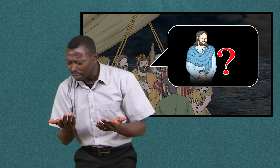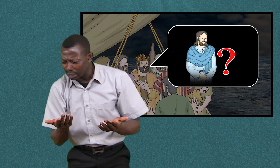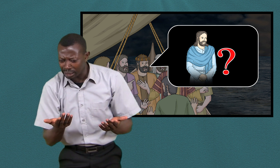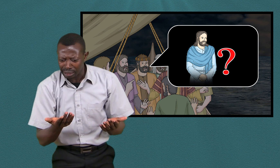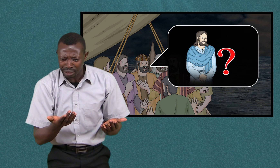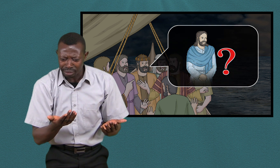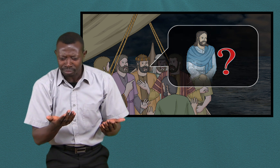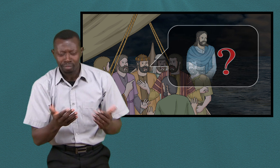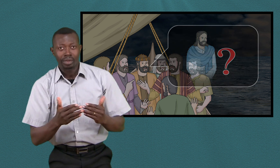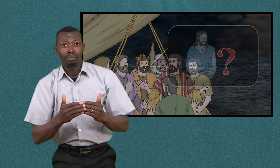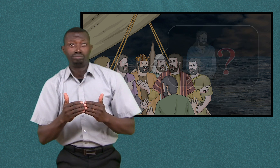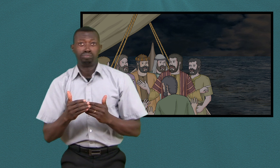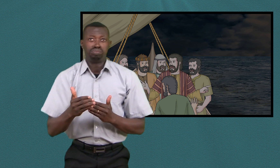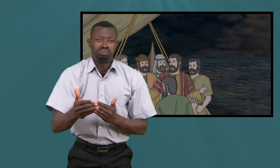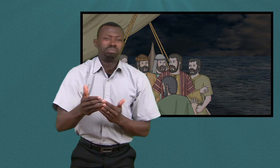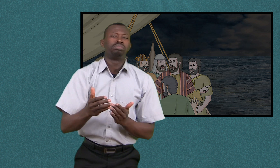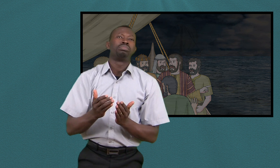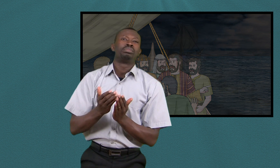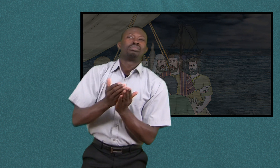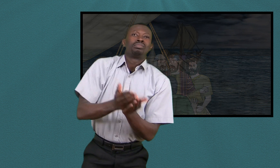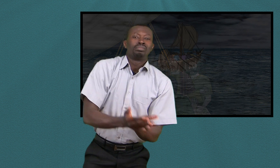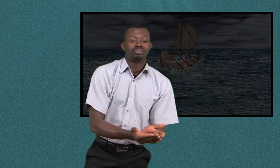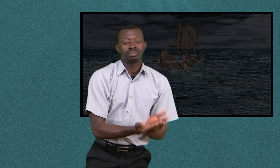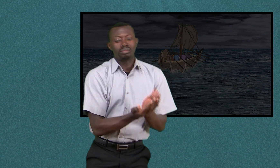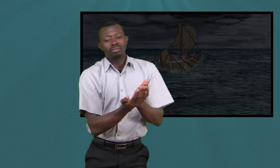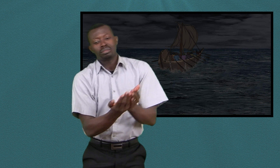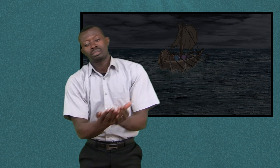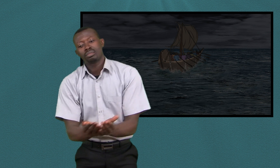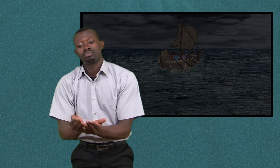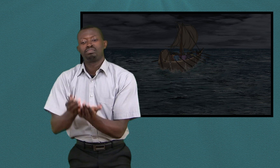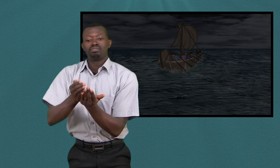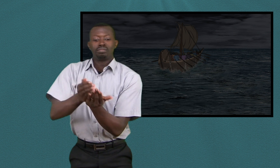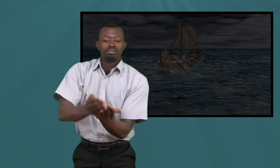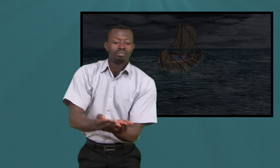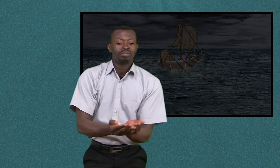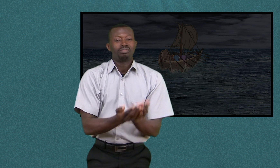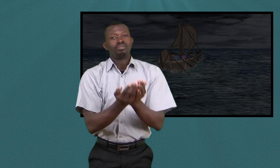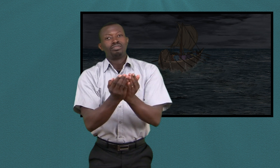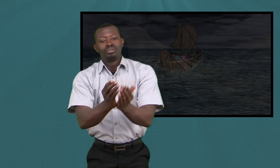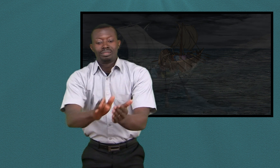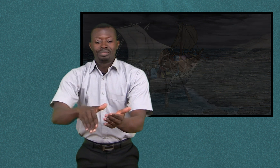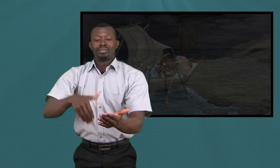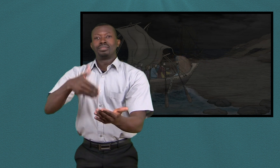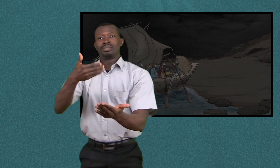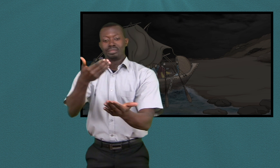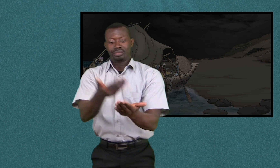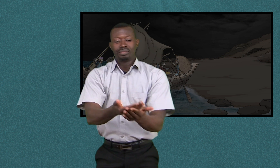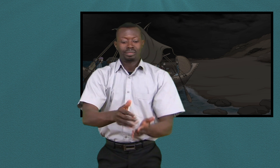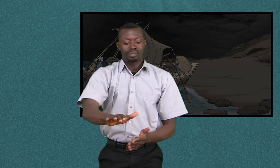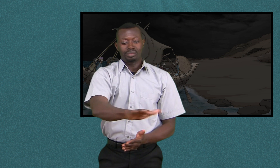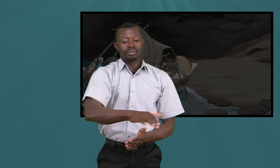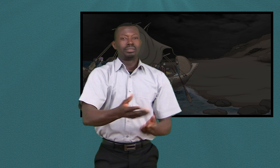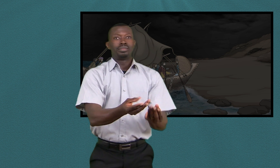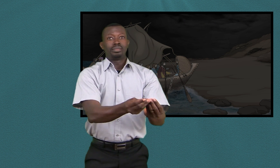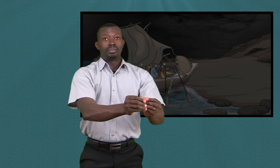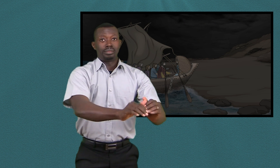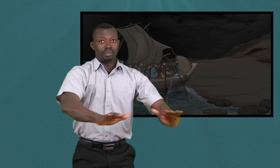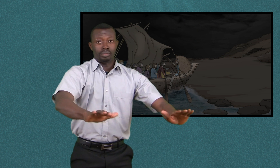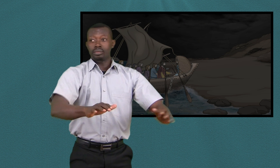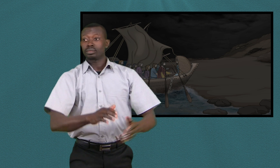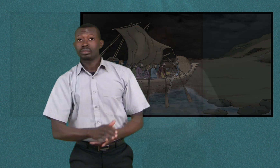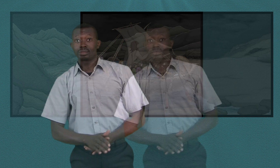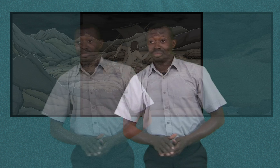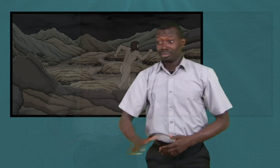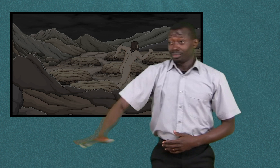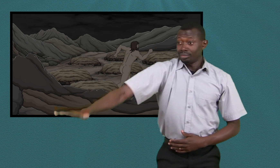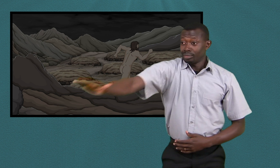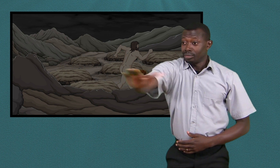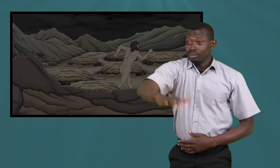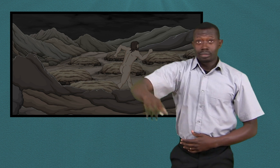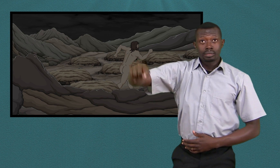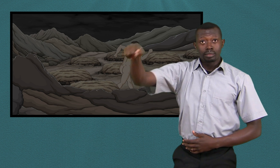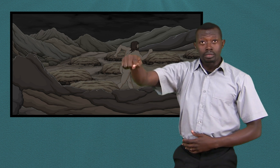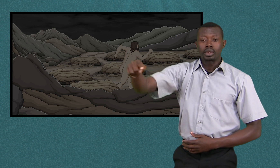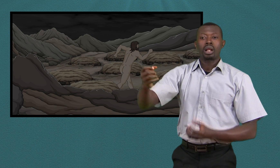On the other side of the sea, they arrived in the region of the Gerasenes.